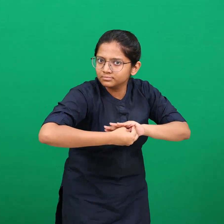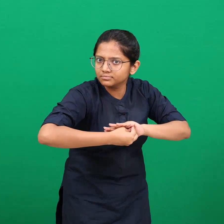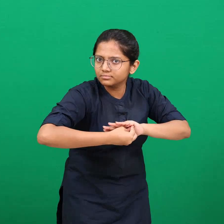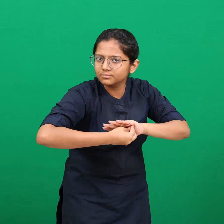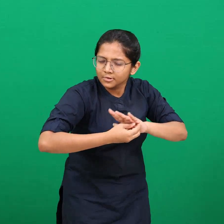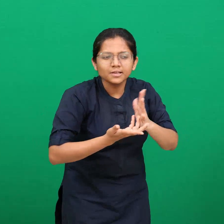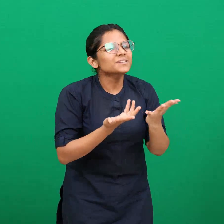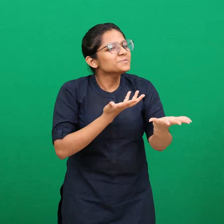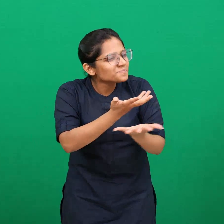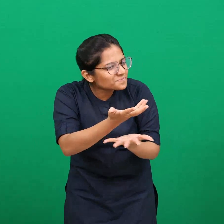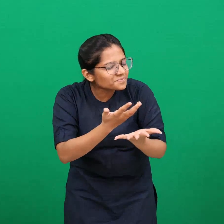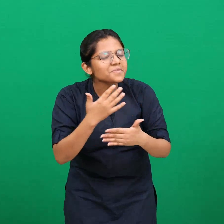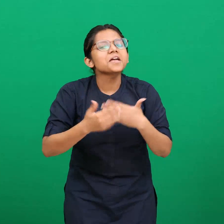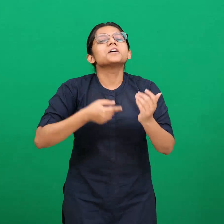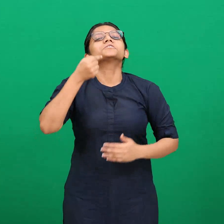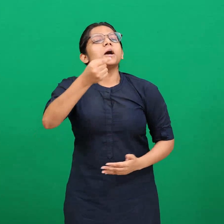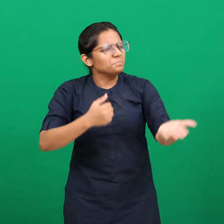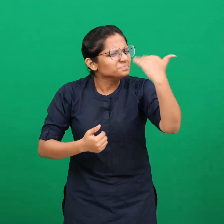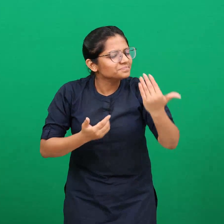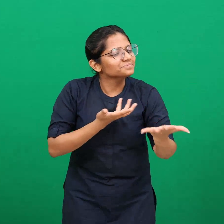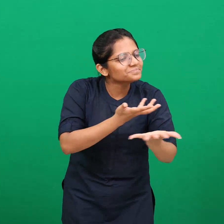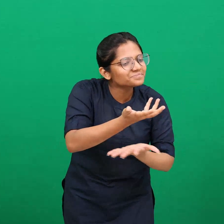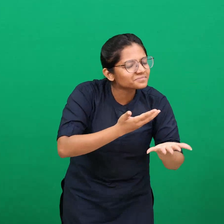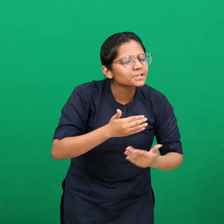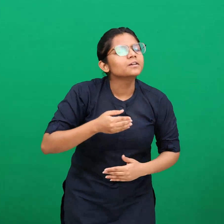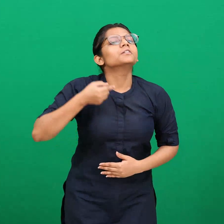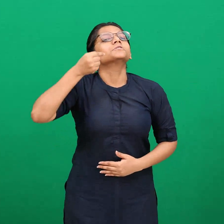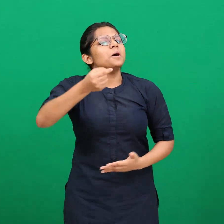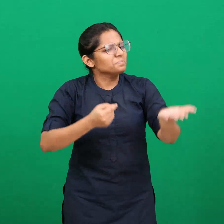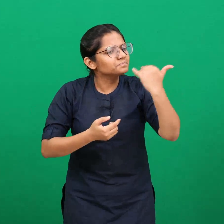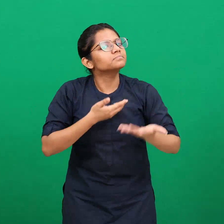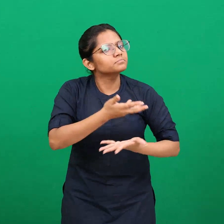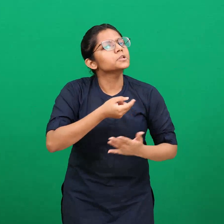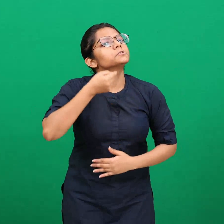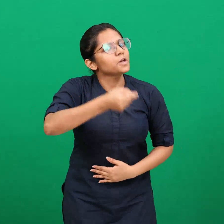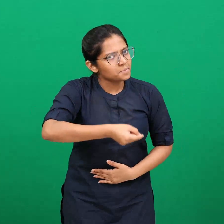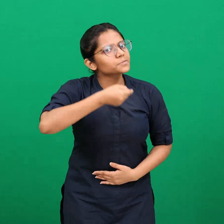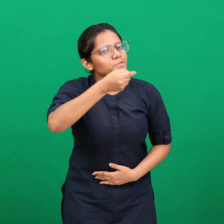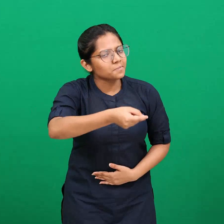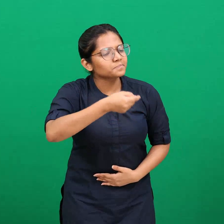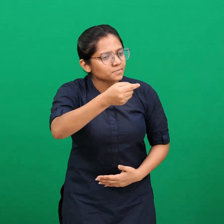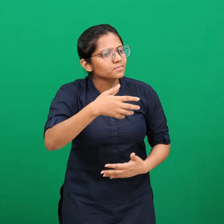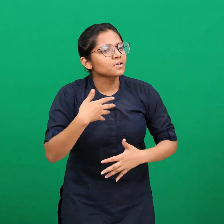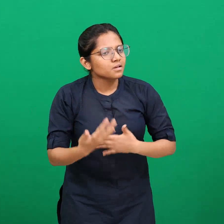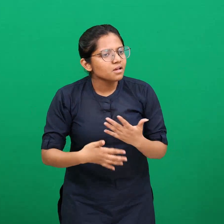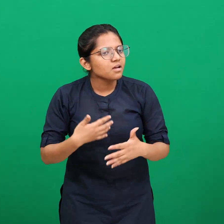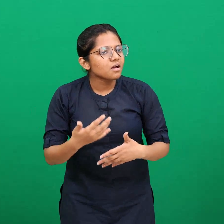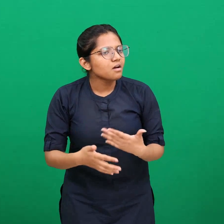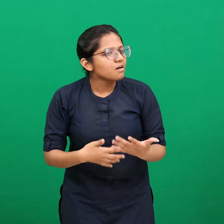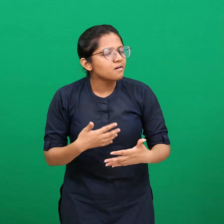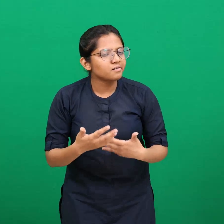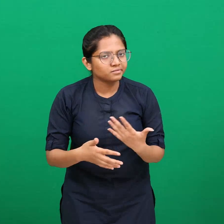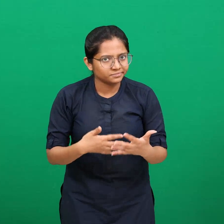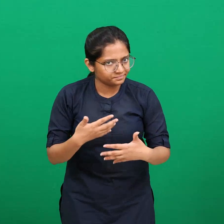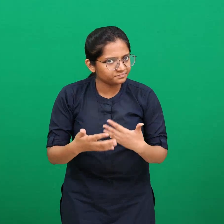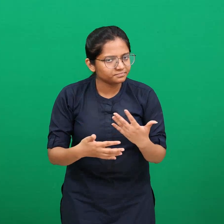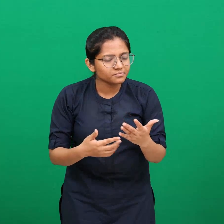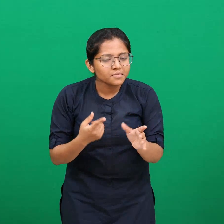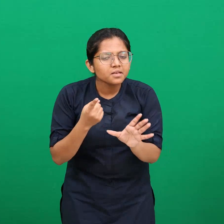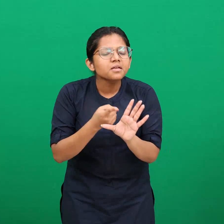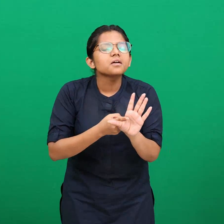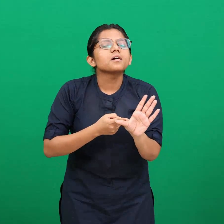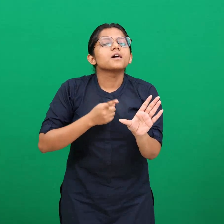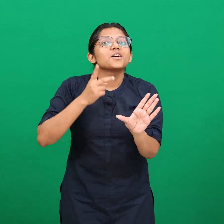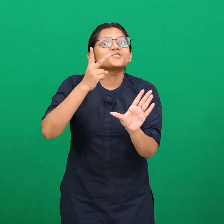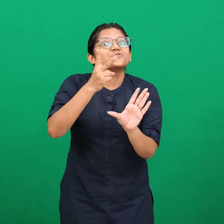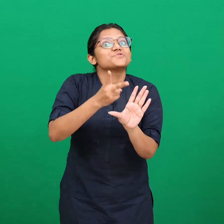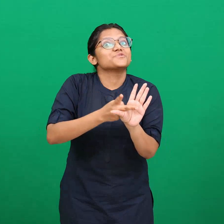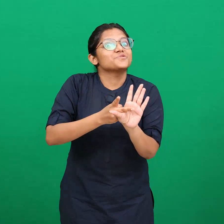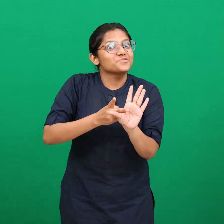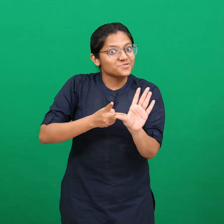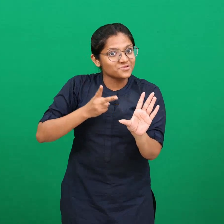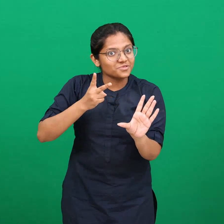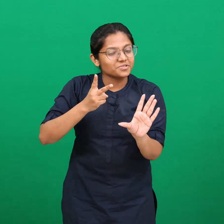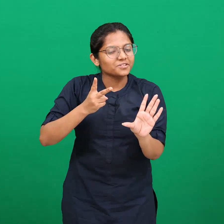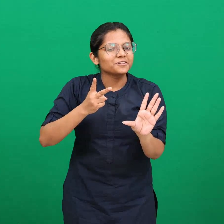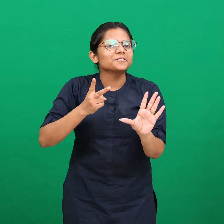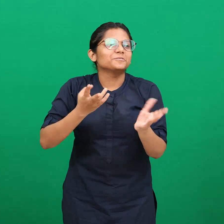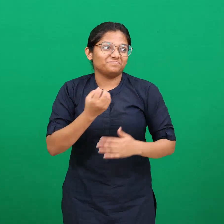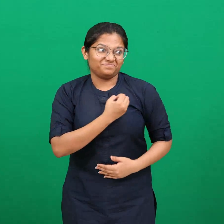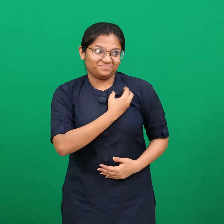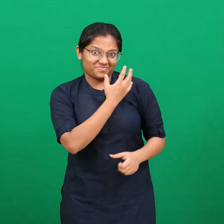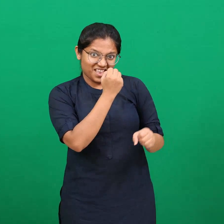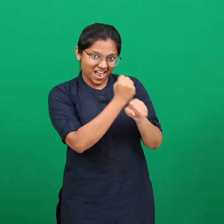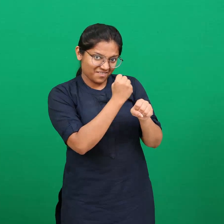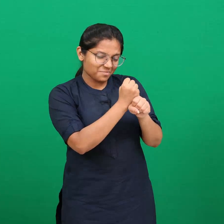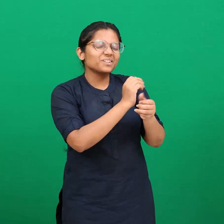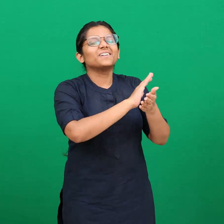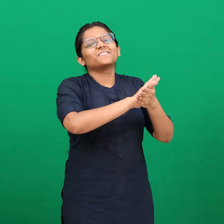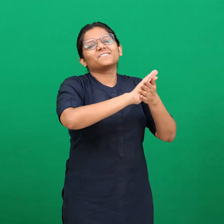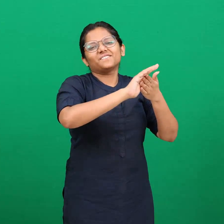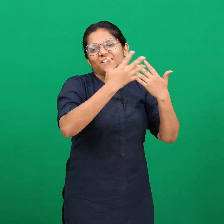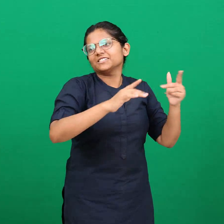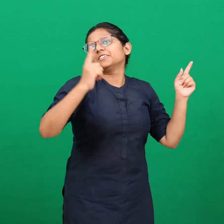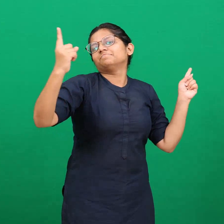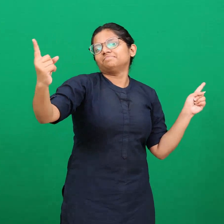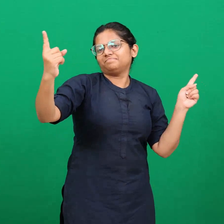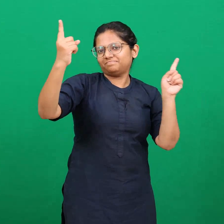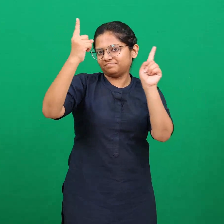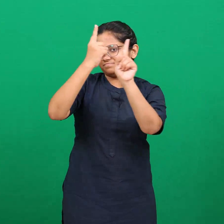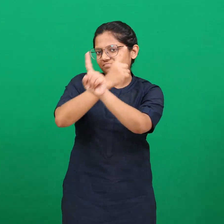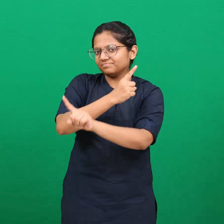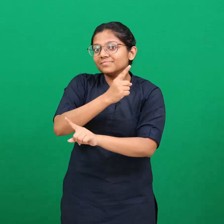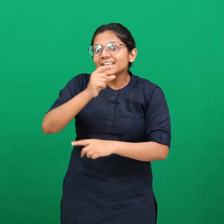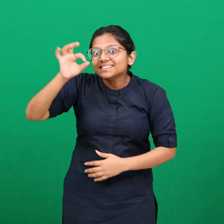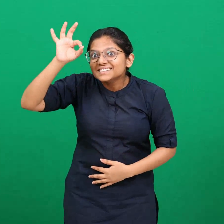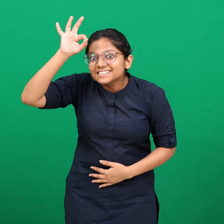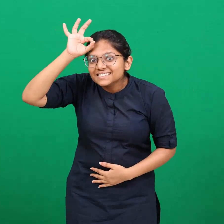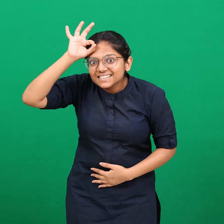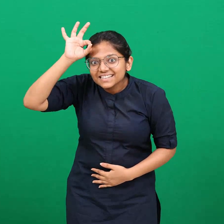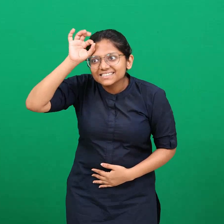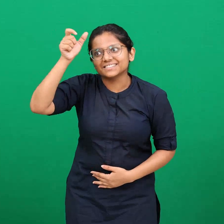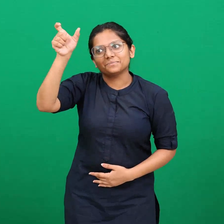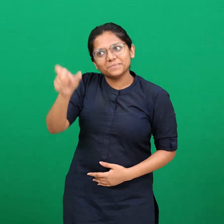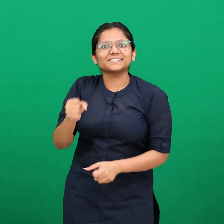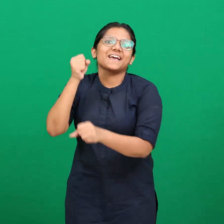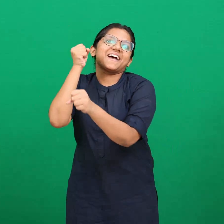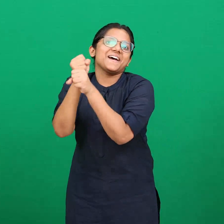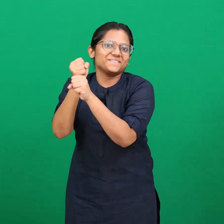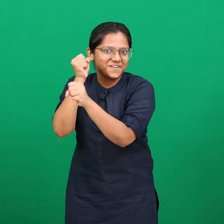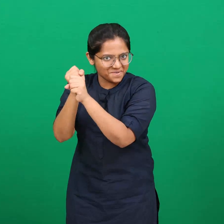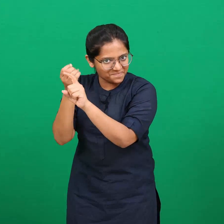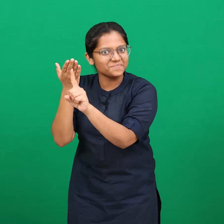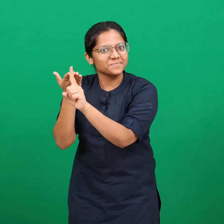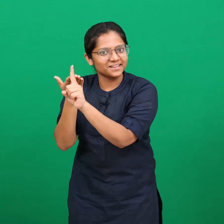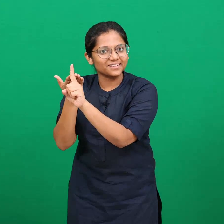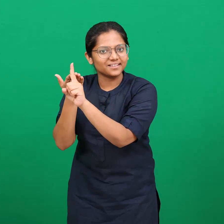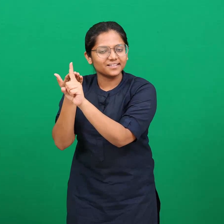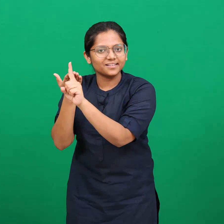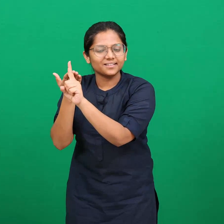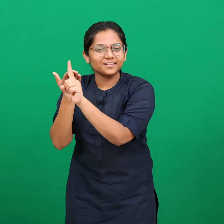So he sent for Paul frequently and talked with him.